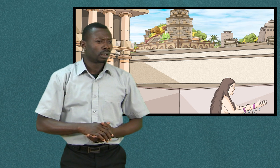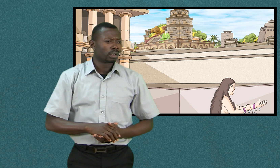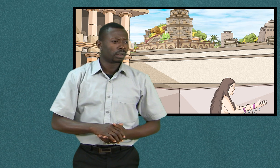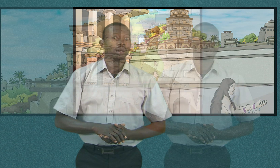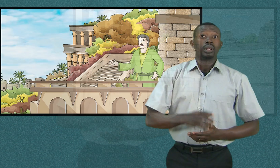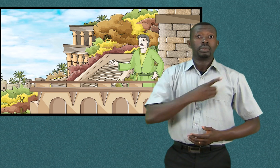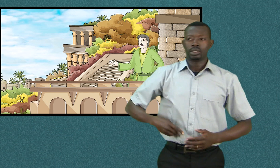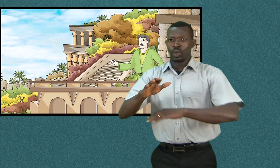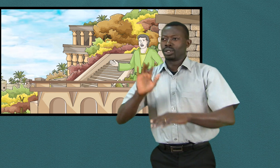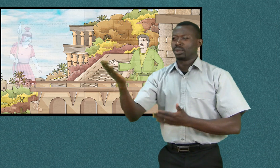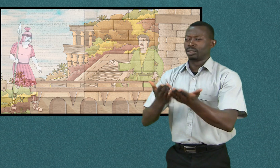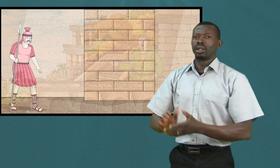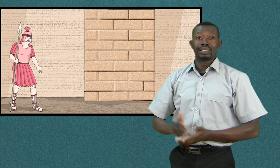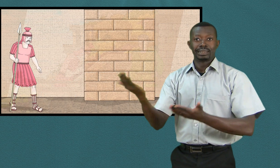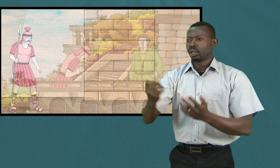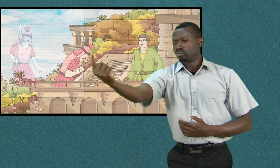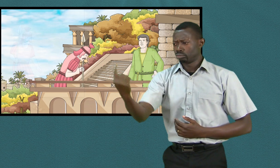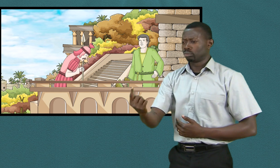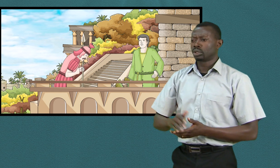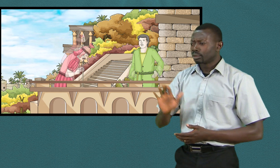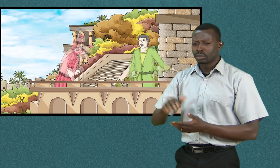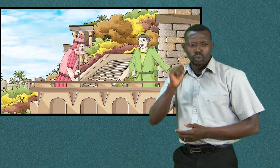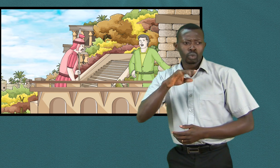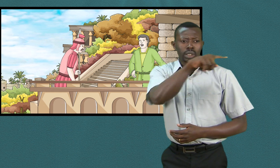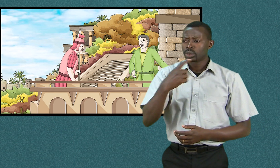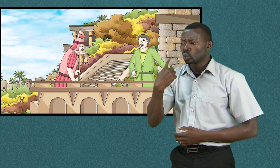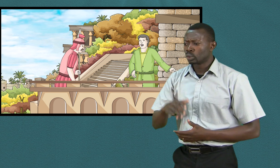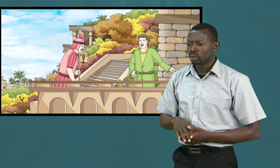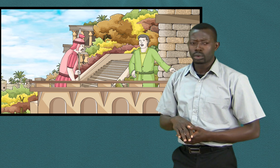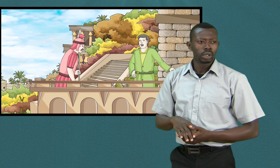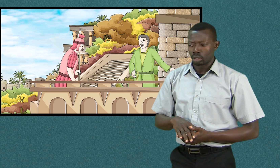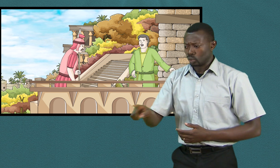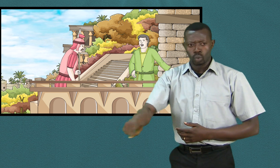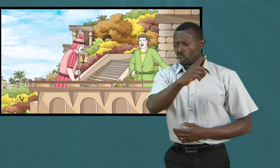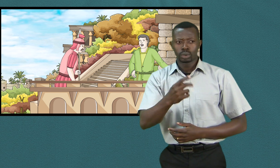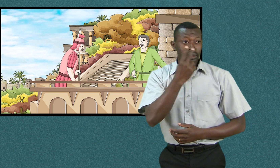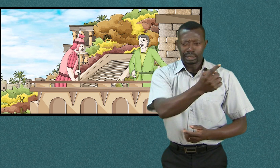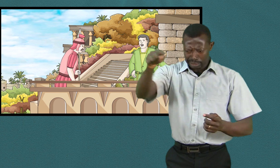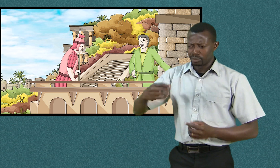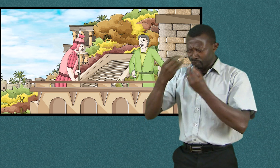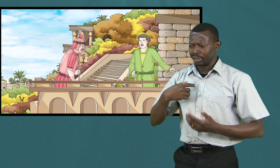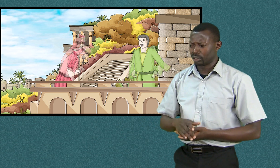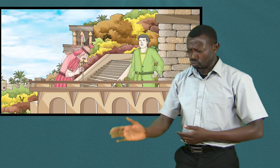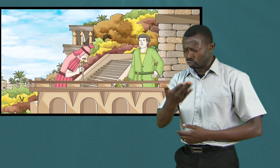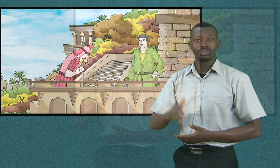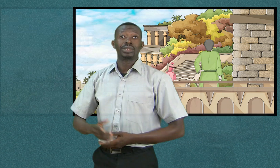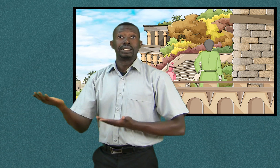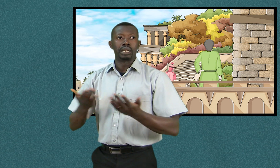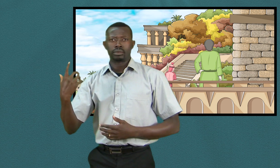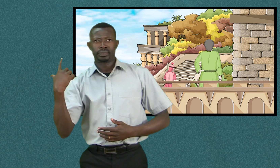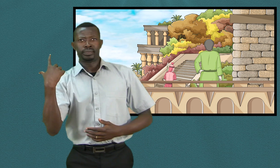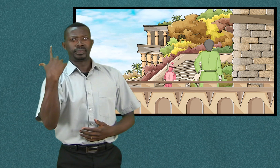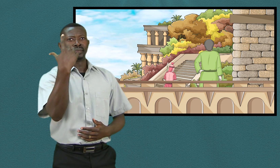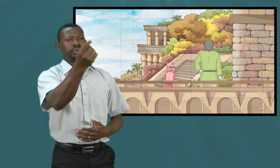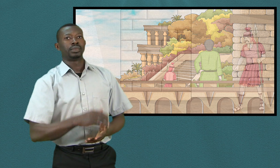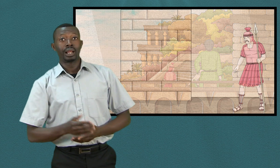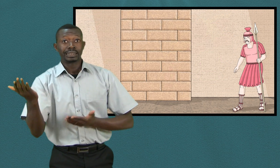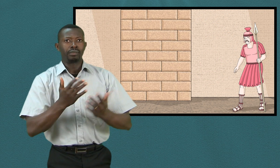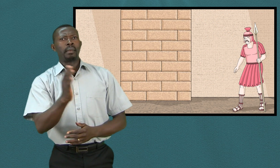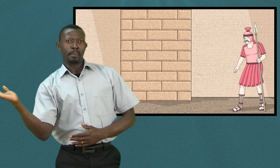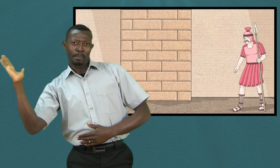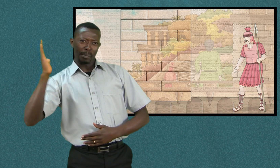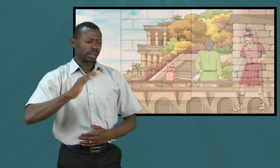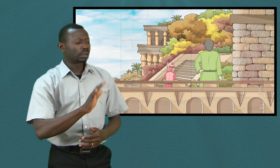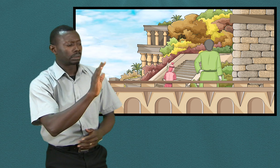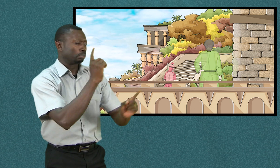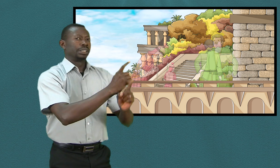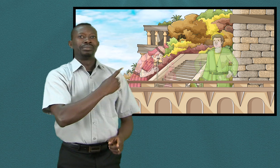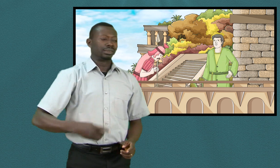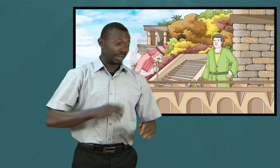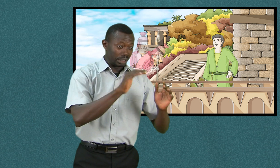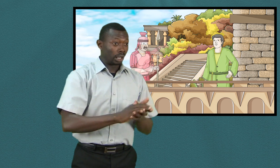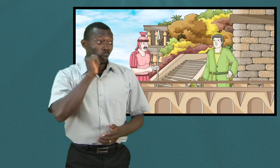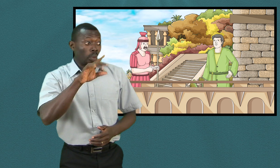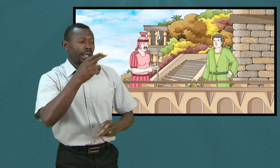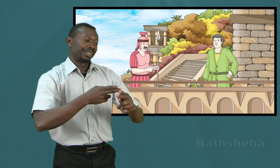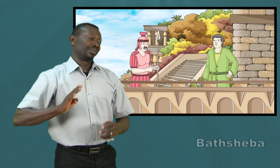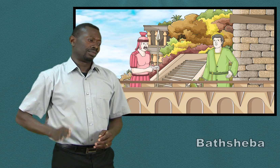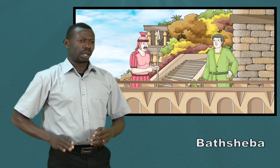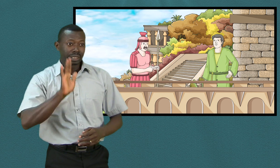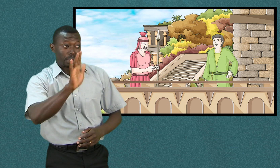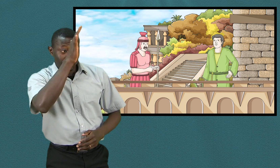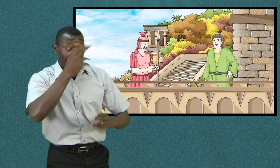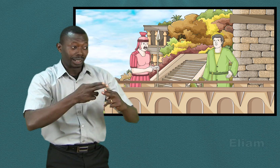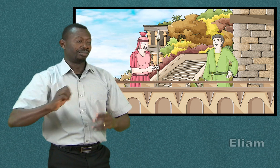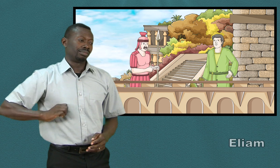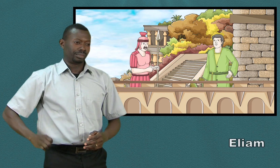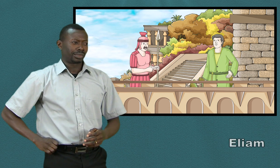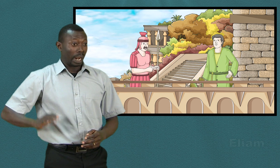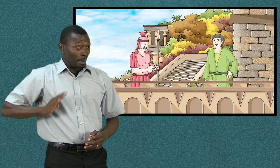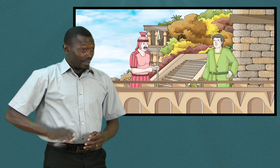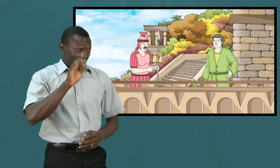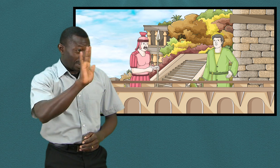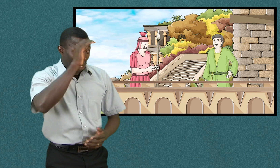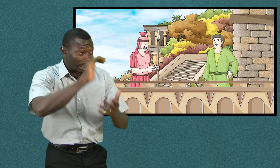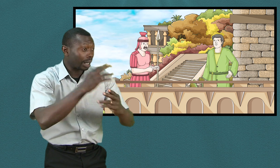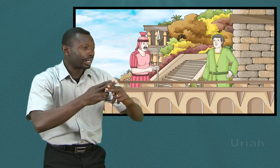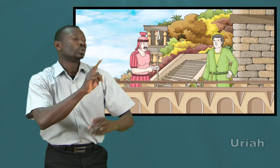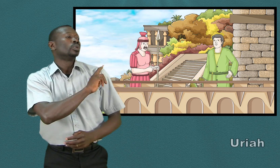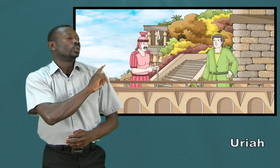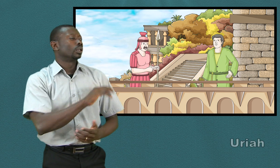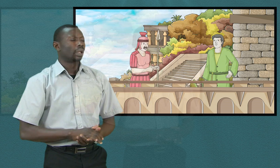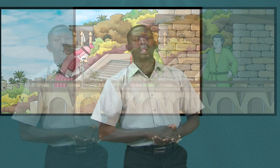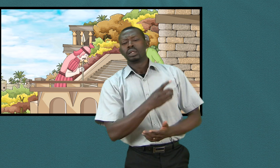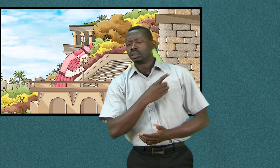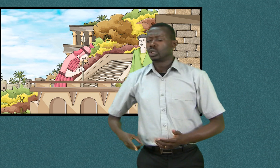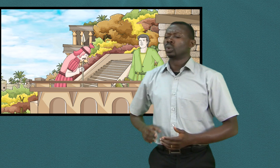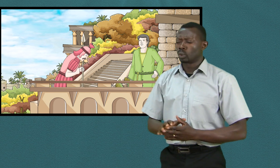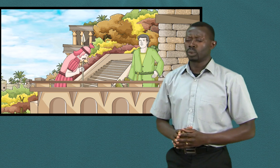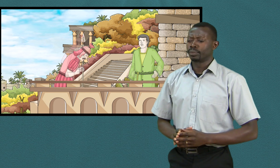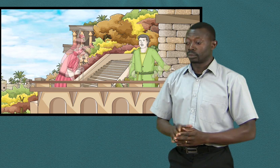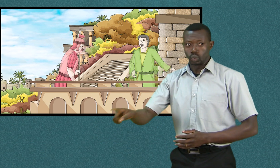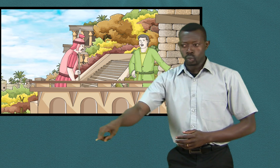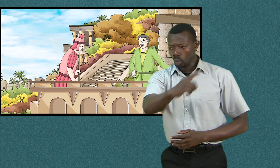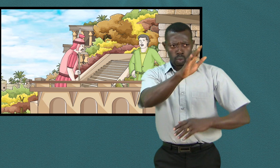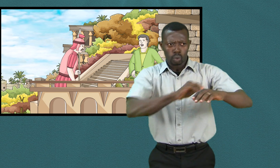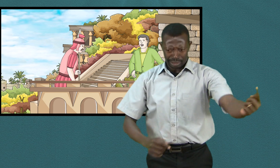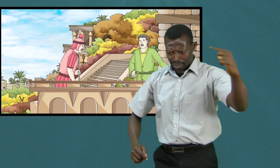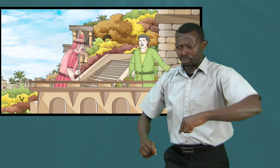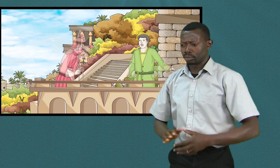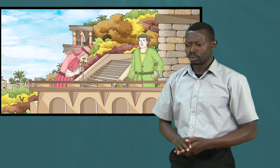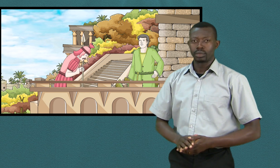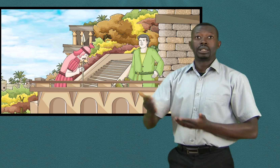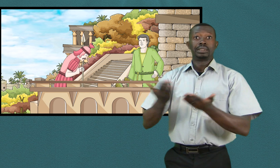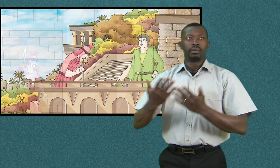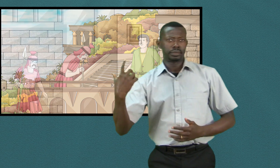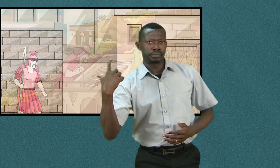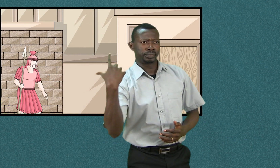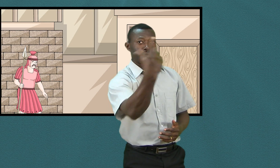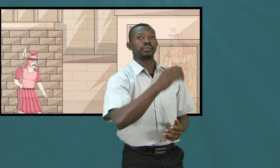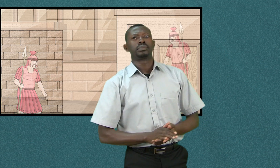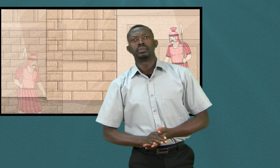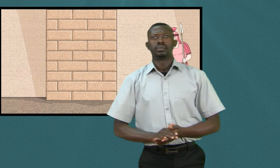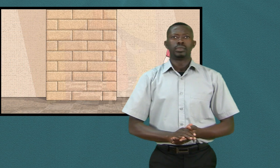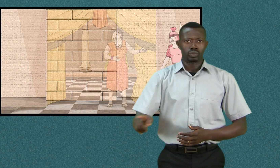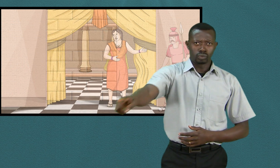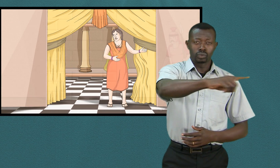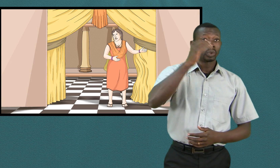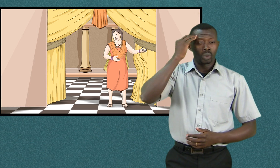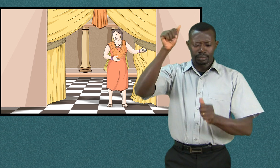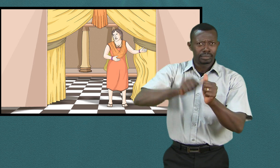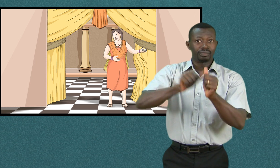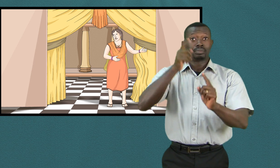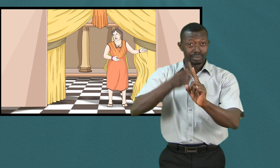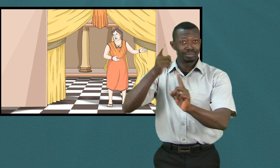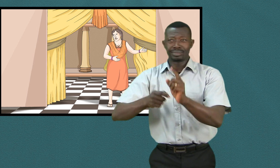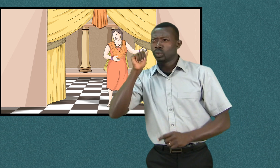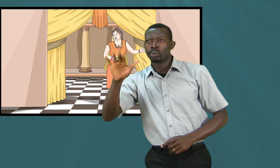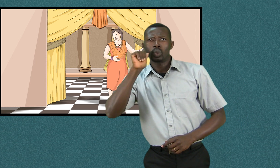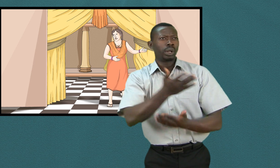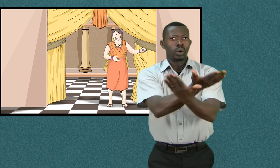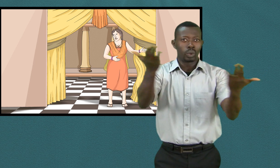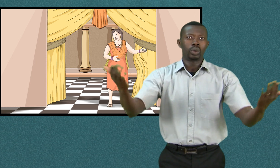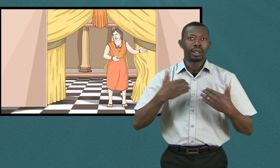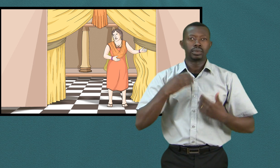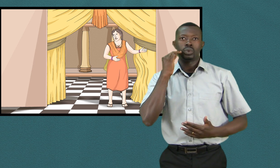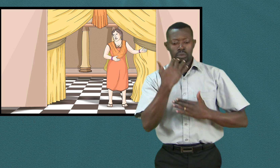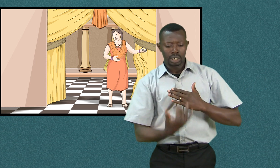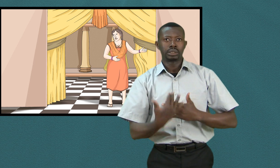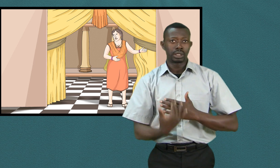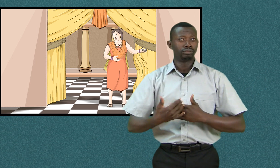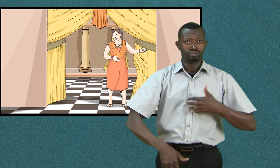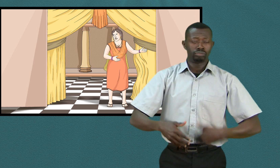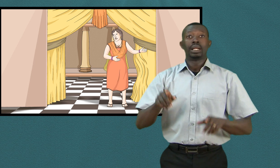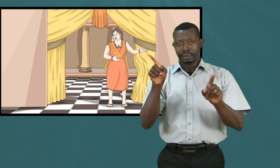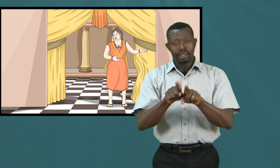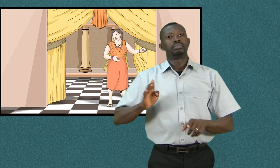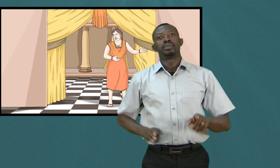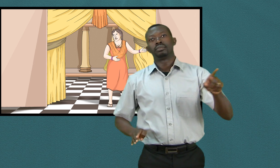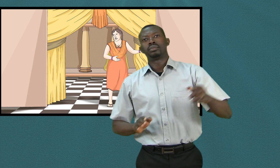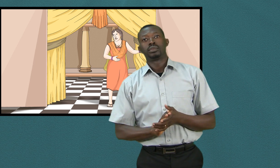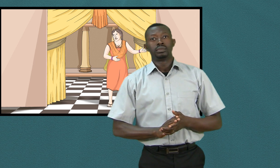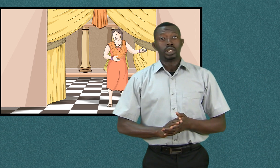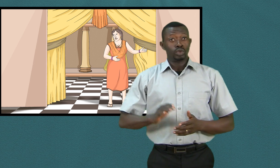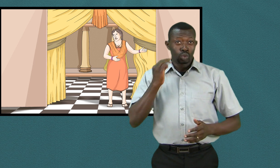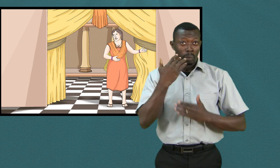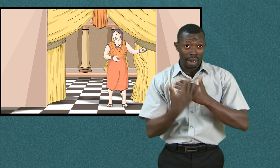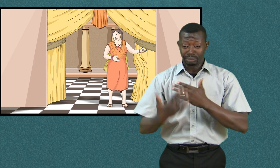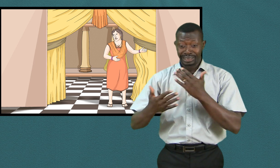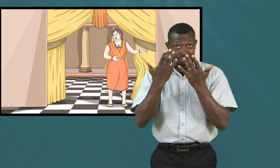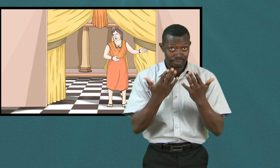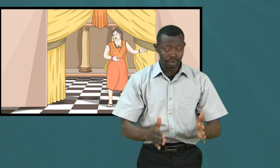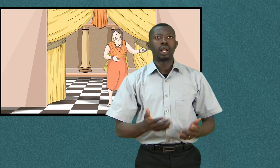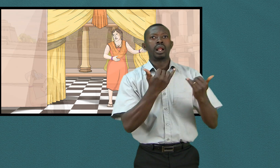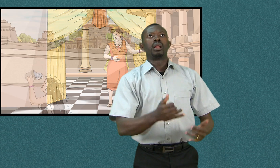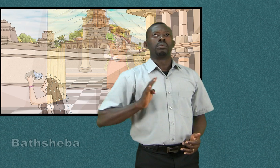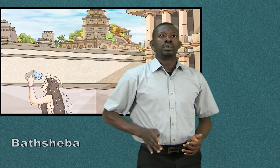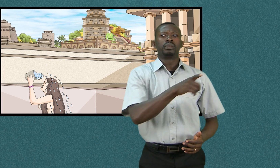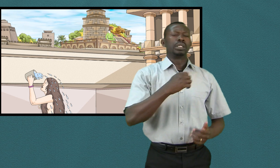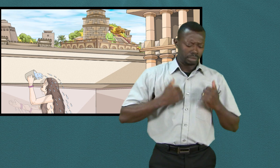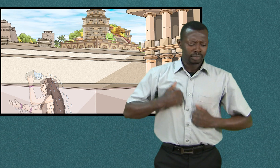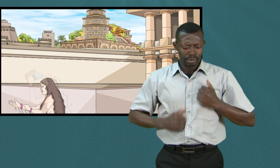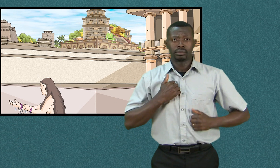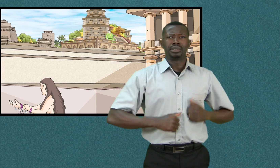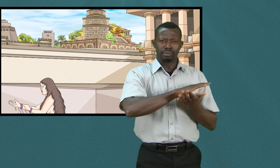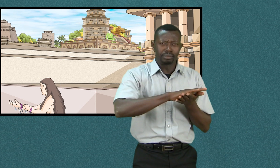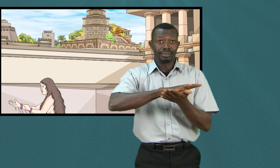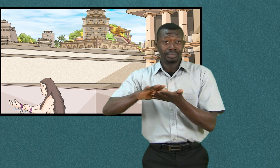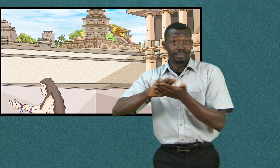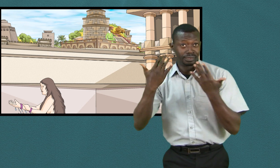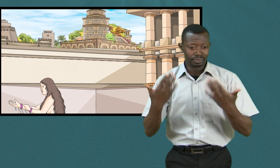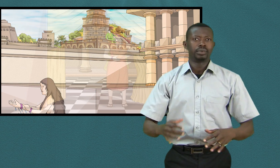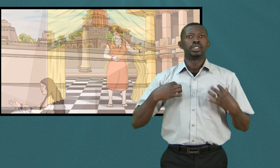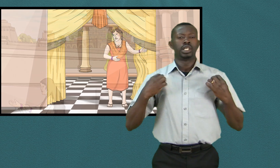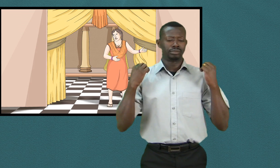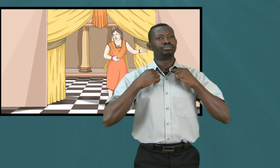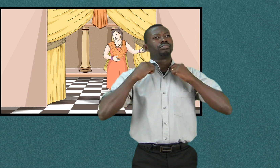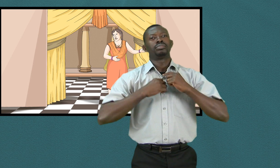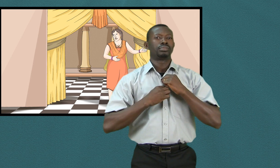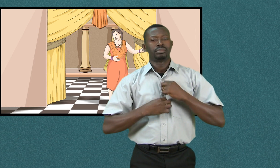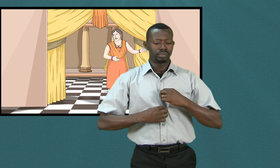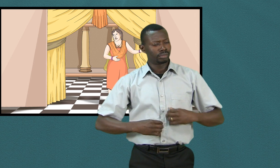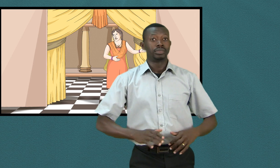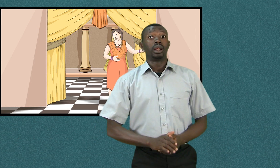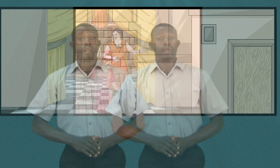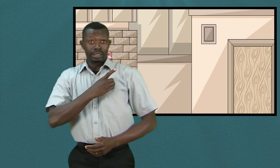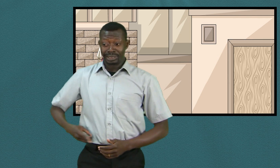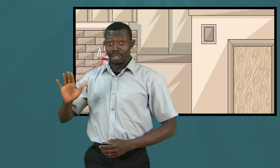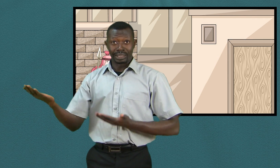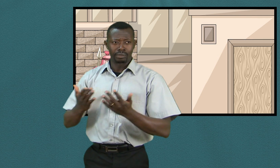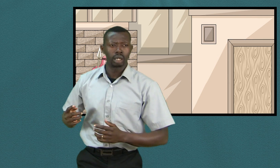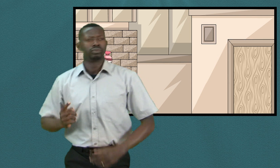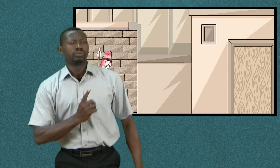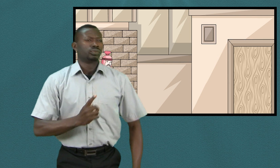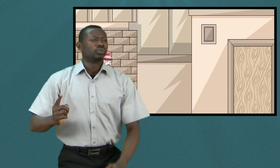So David sent and inquired about the woman, and he was told, “This is Bathsheba, the daughter of Eliam and the wife of Uriah the Hittite.”